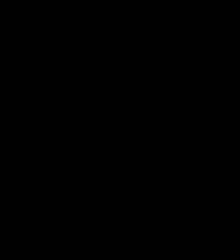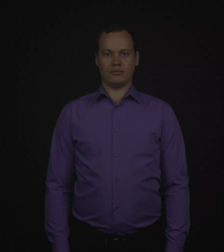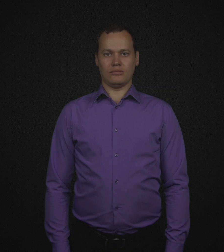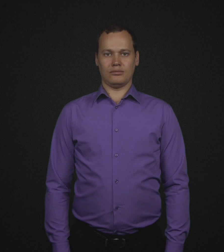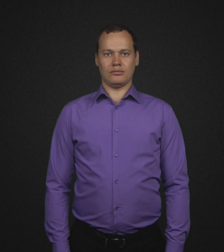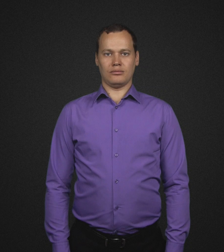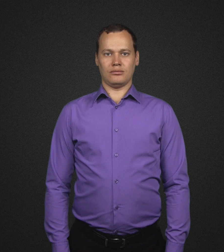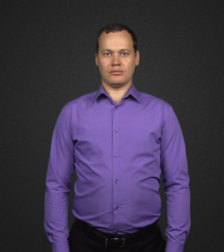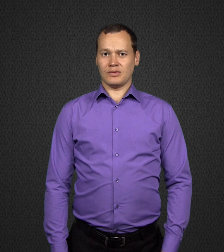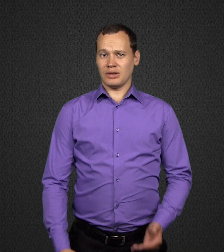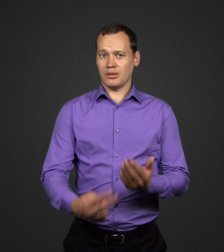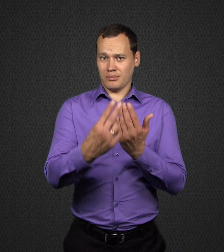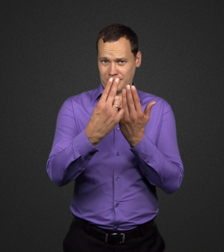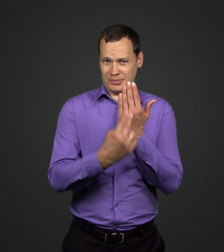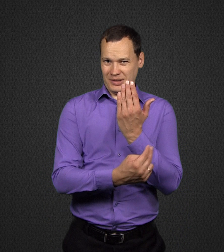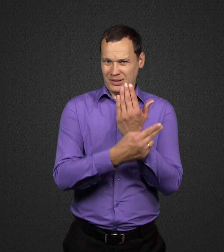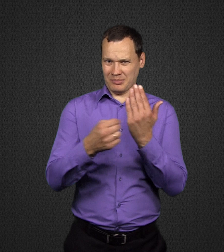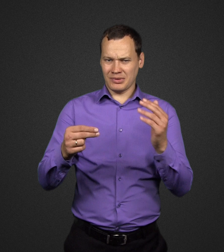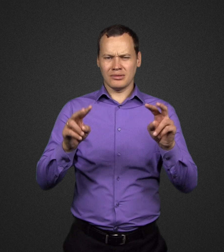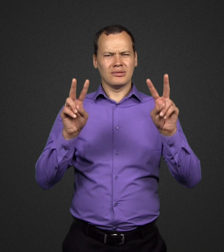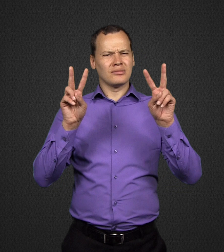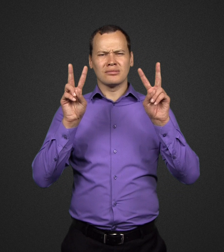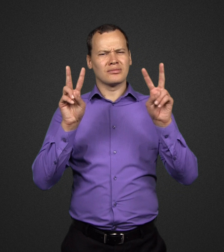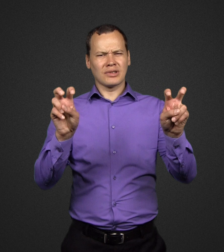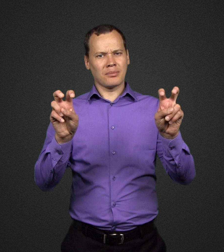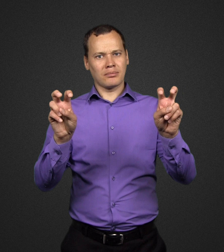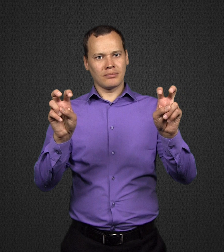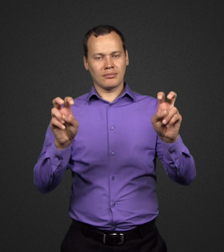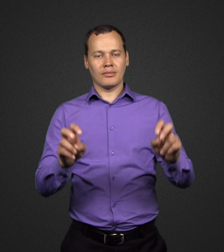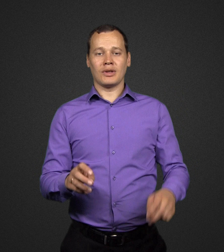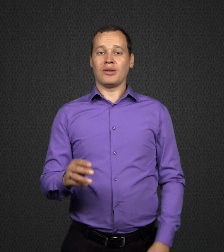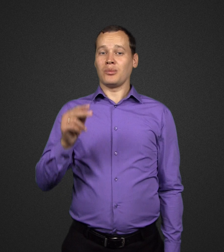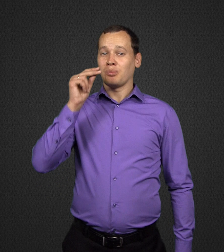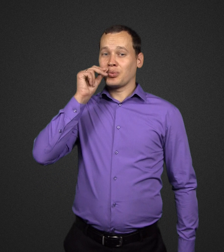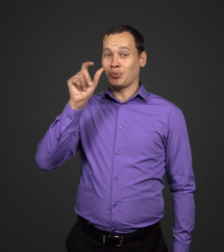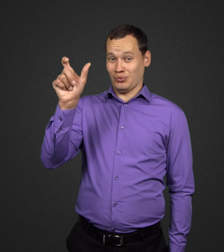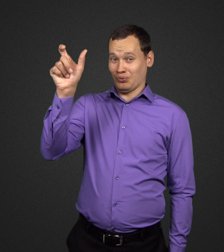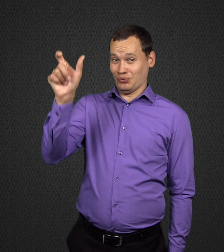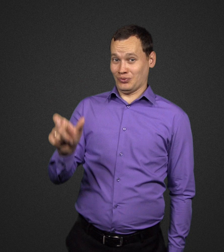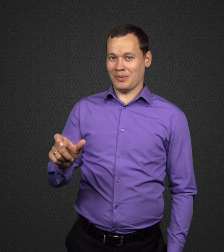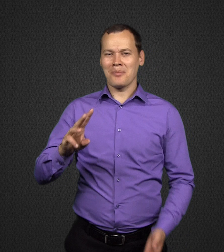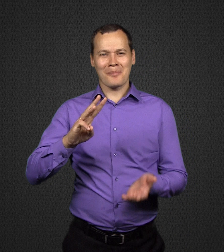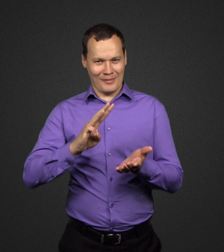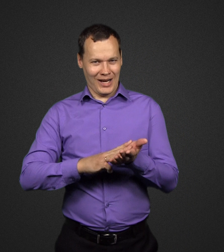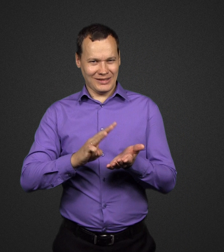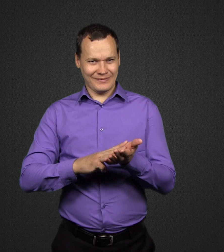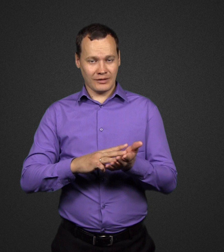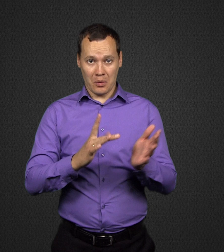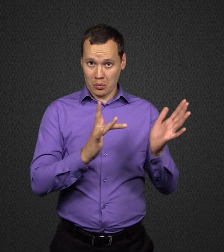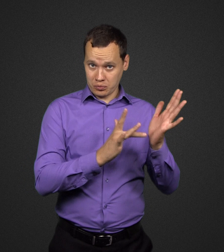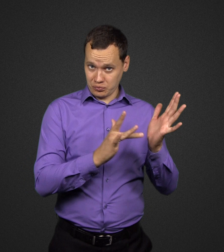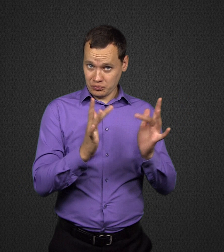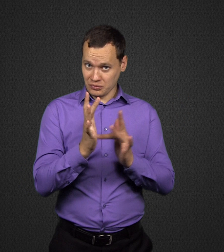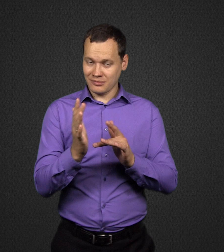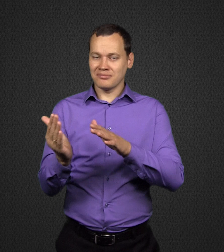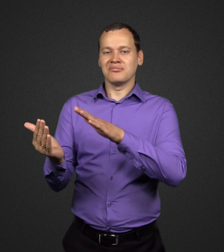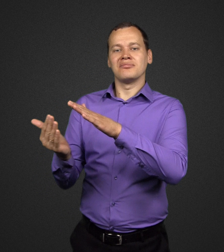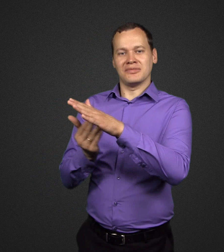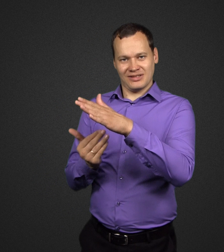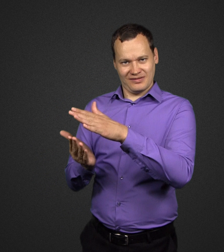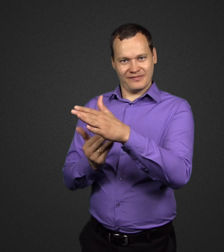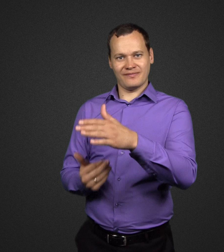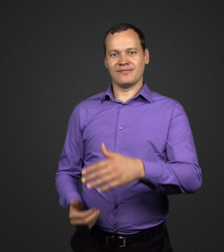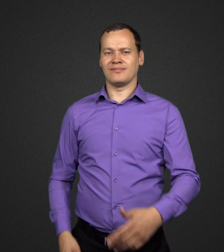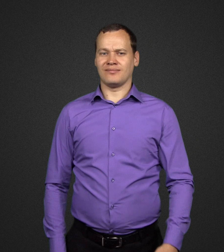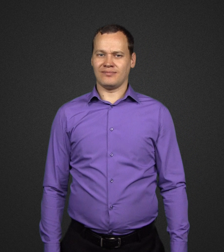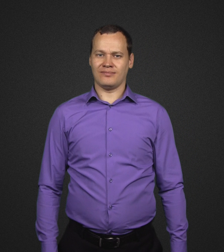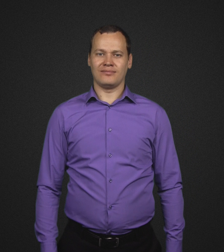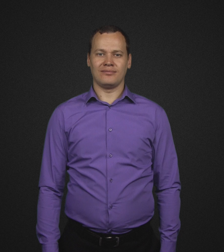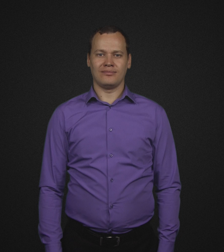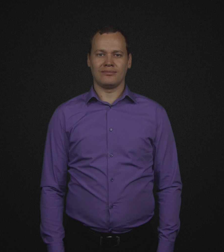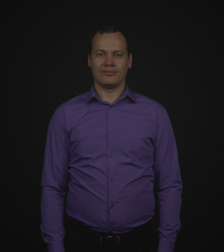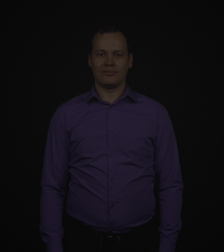Jesus calls Matthew the tax collector